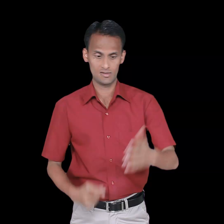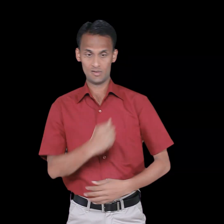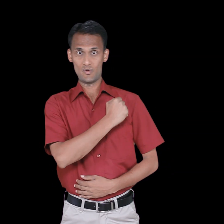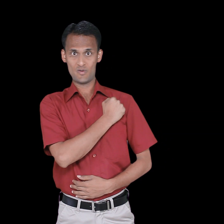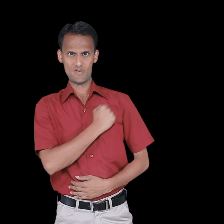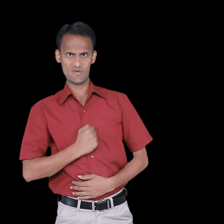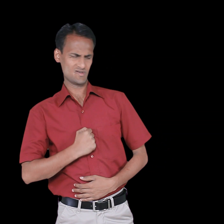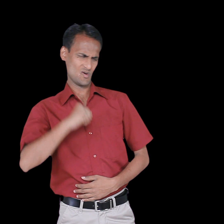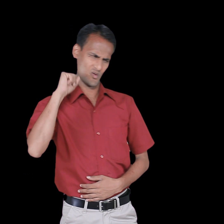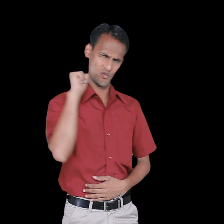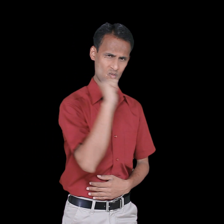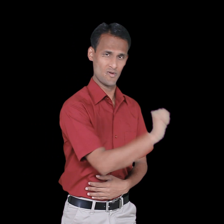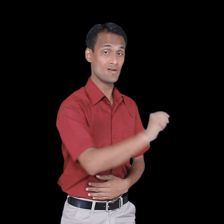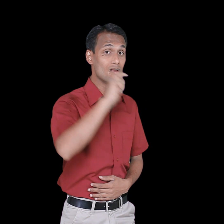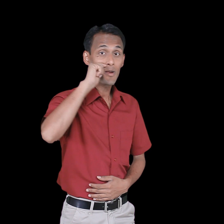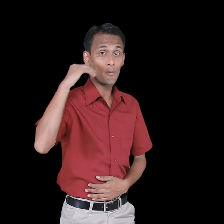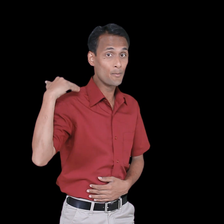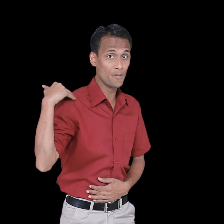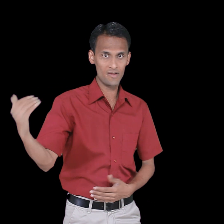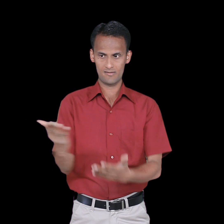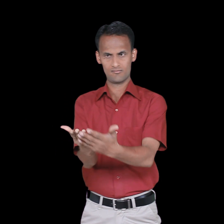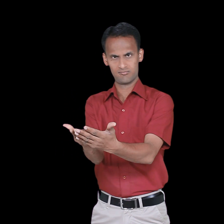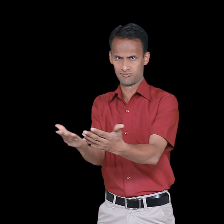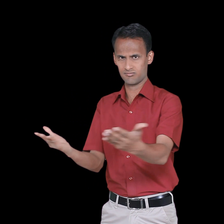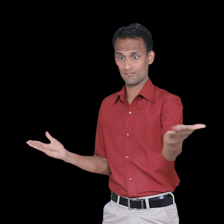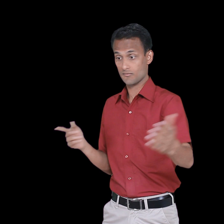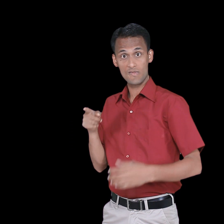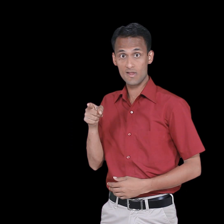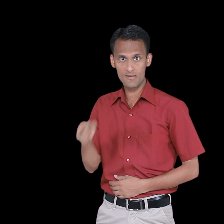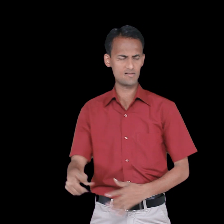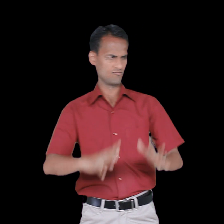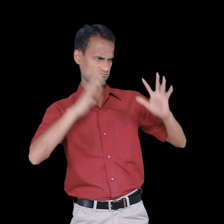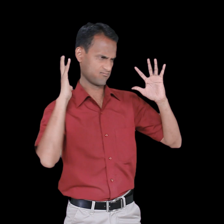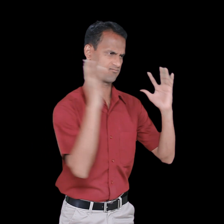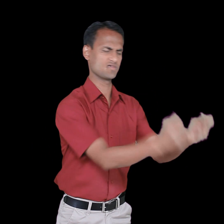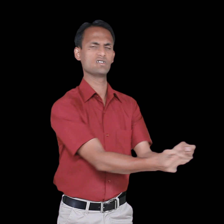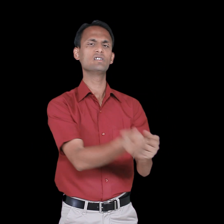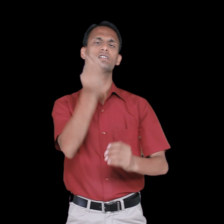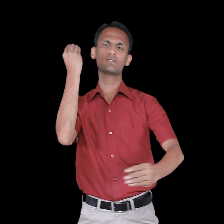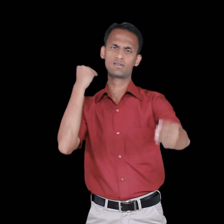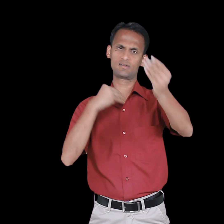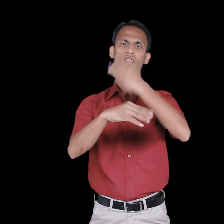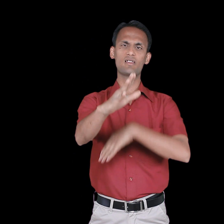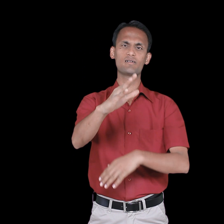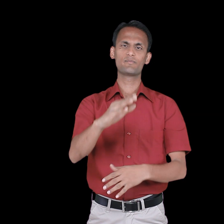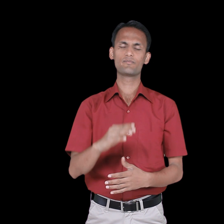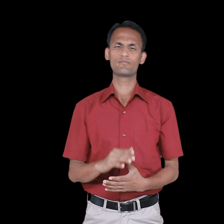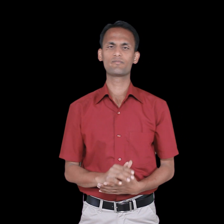Joseph's brothers betray him